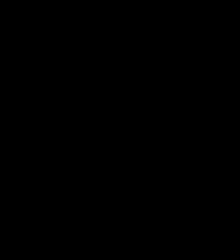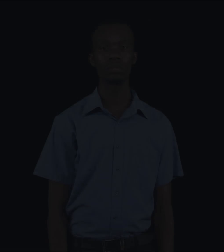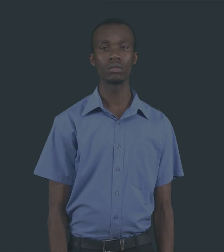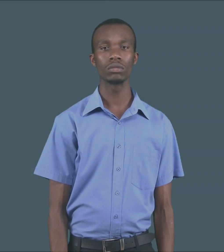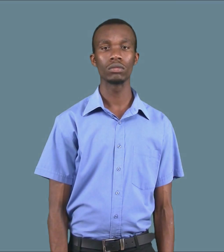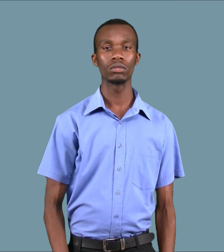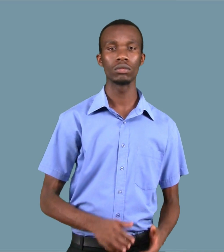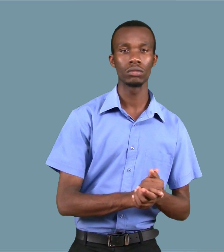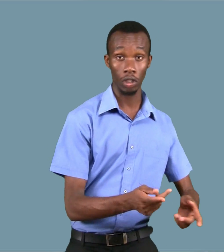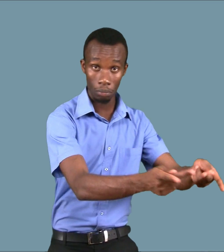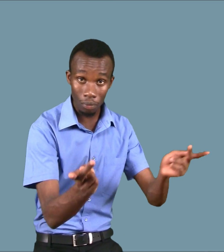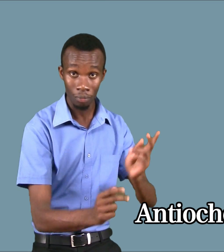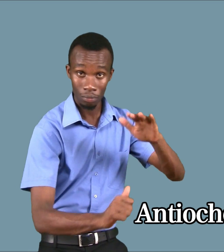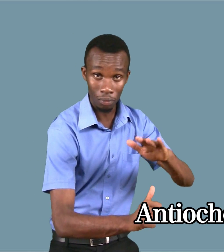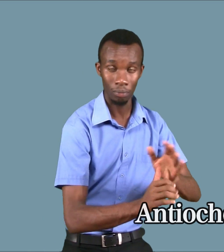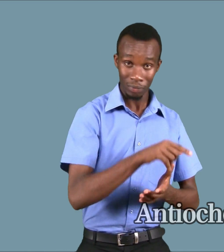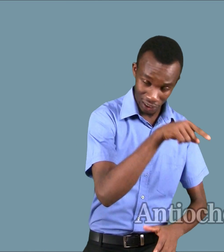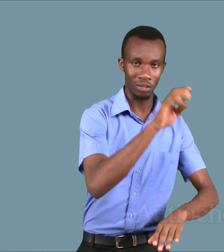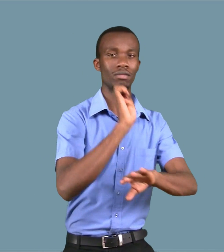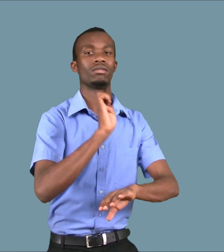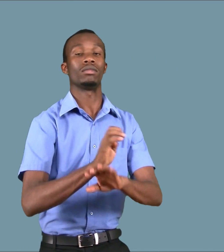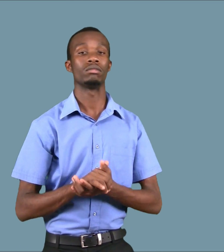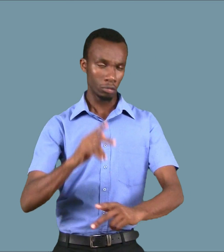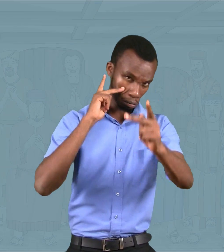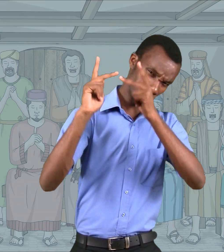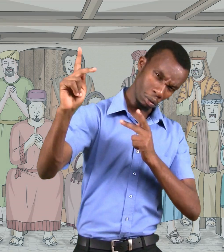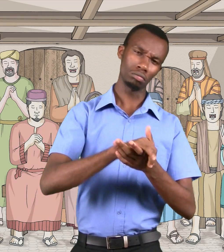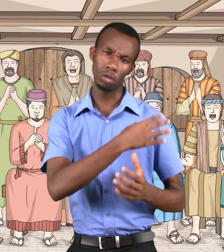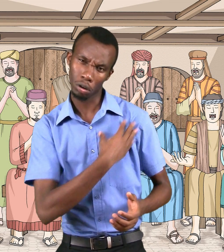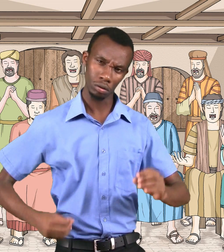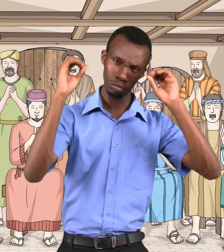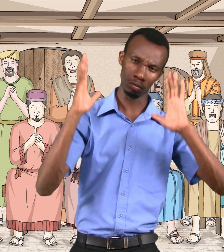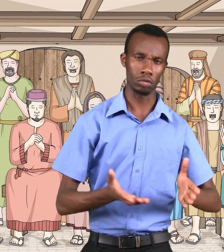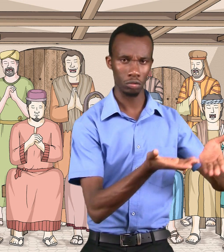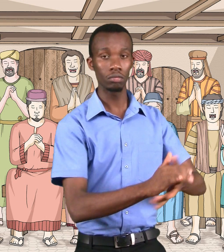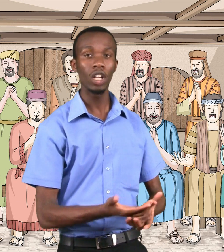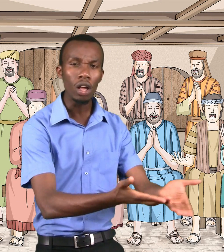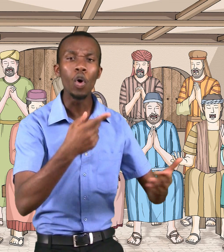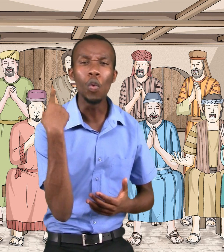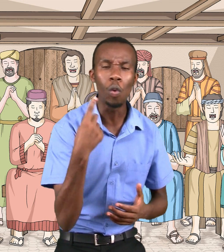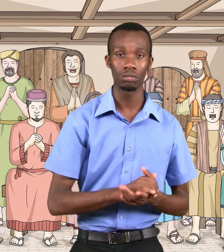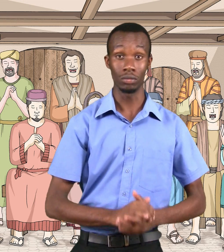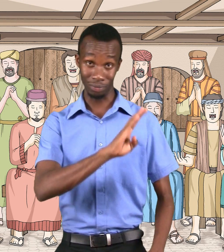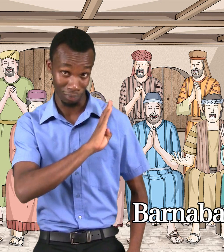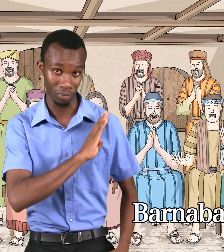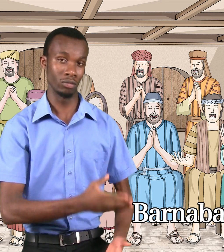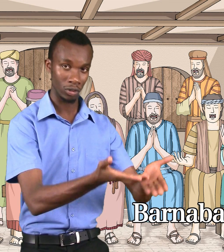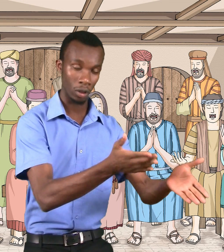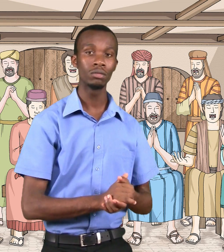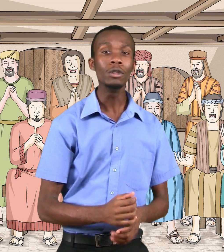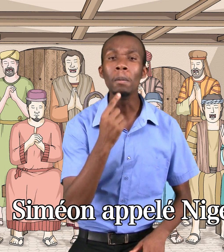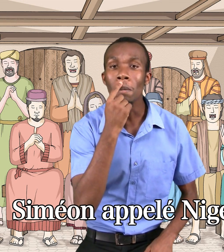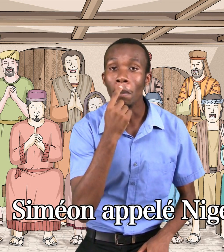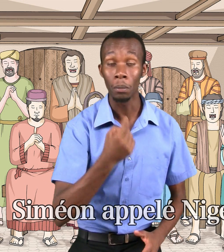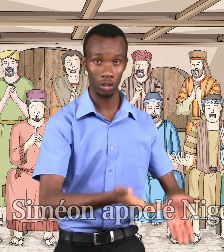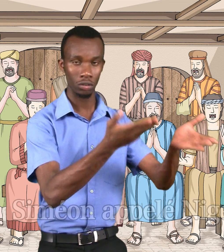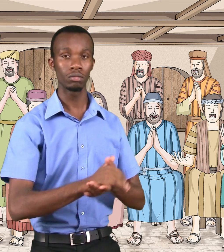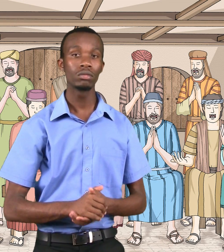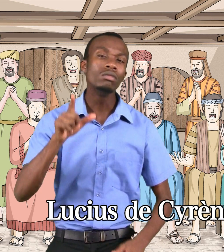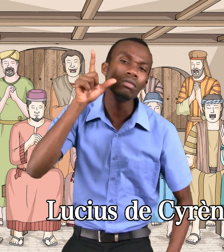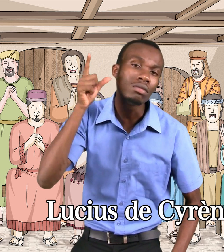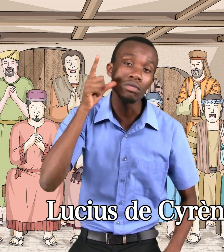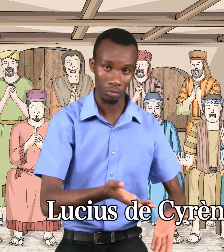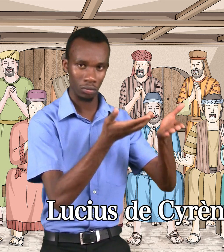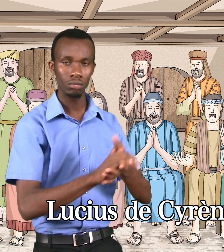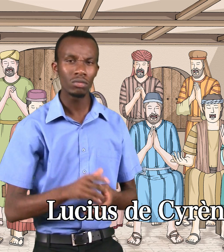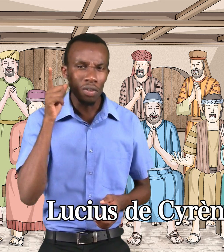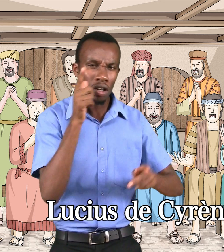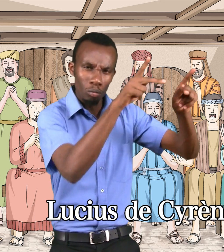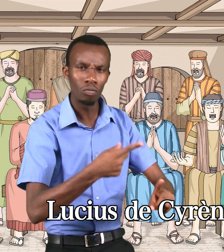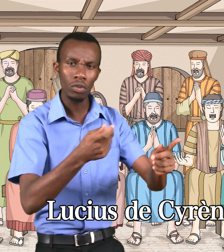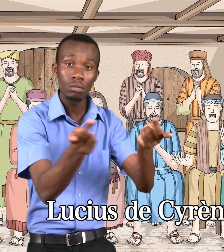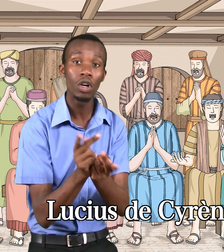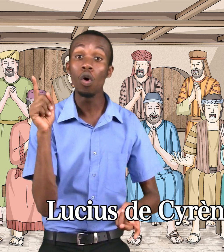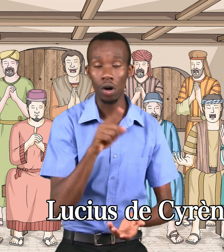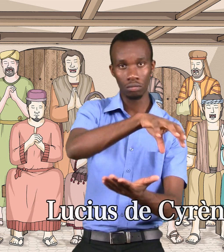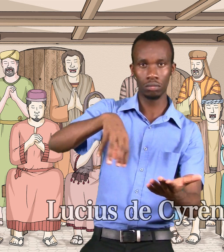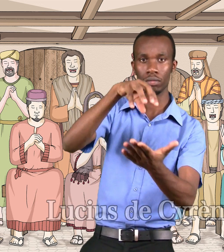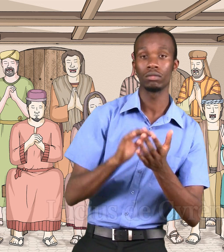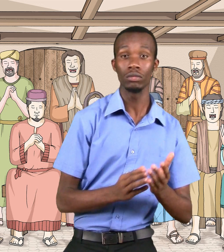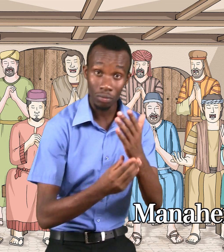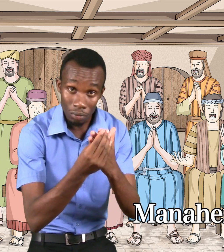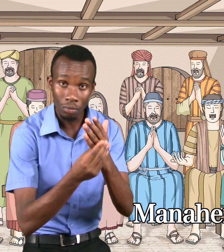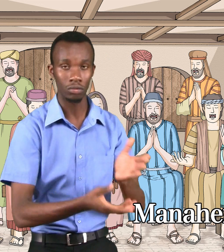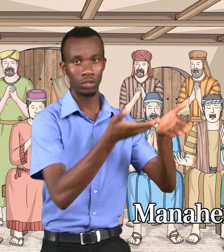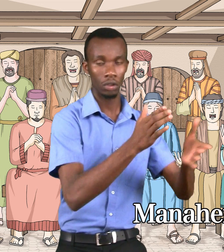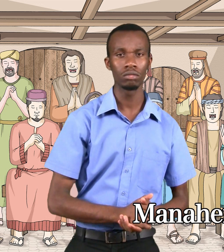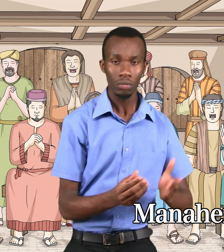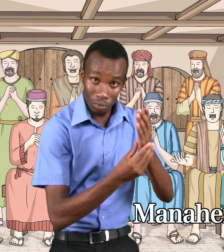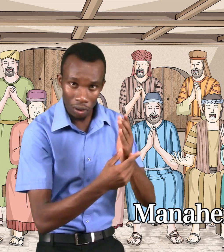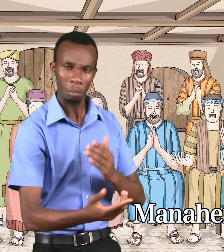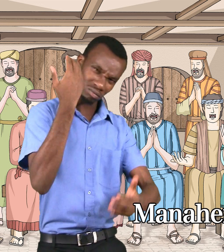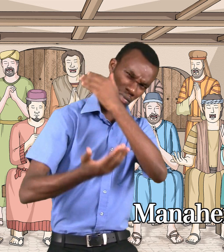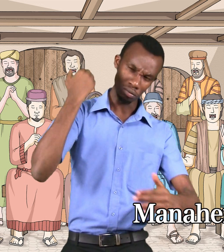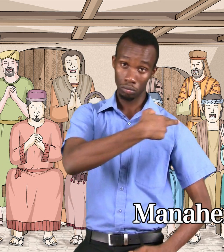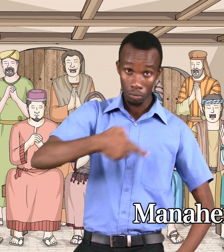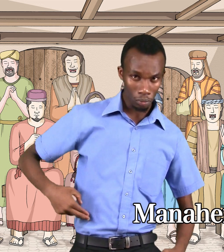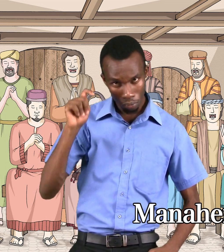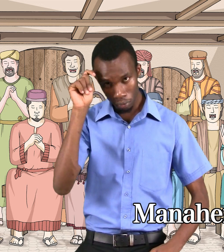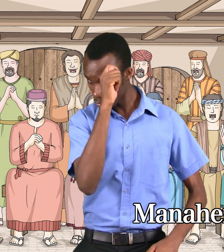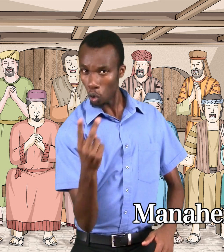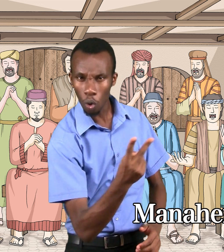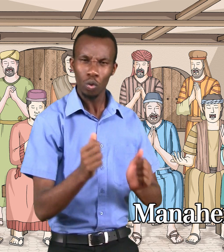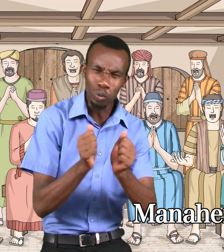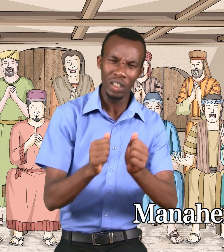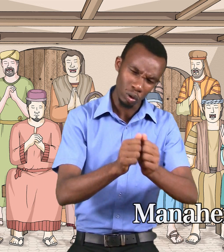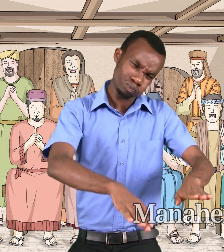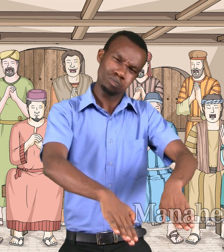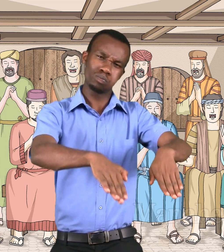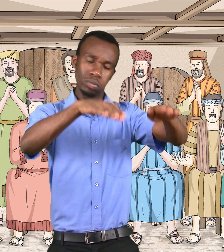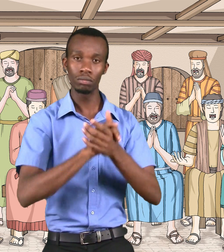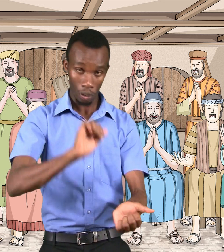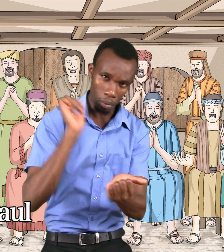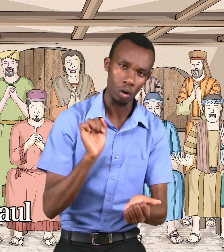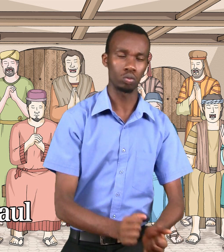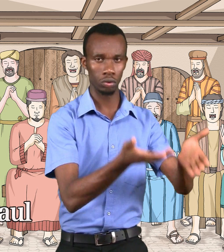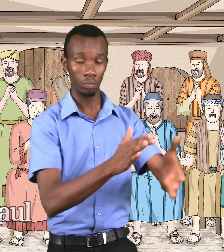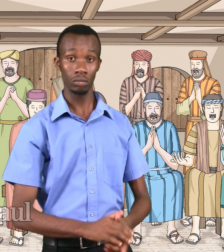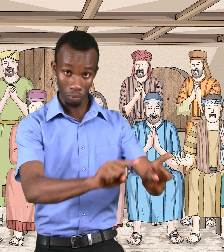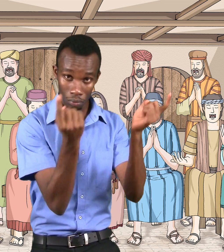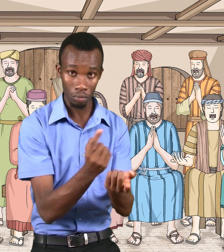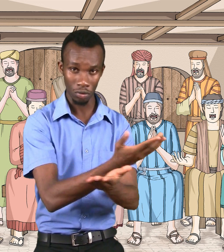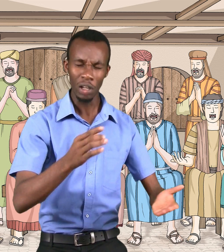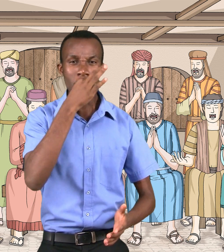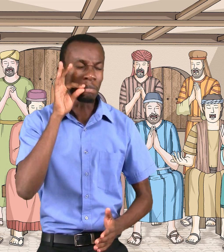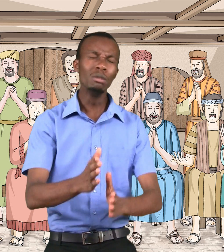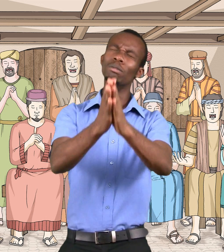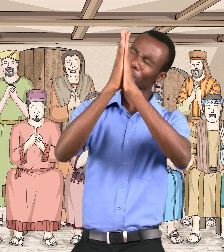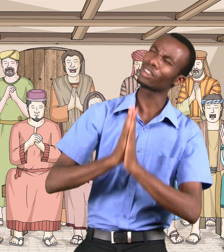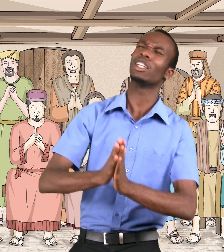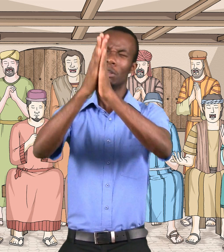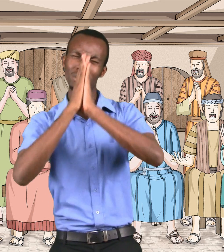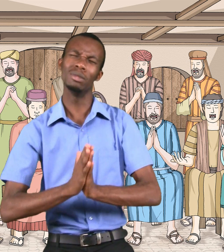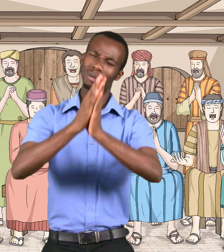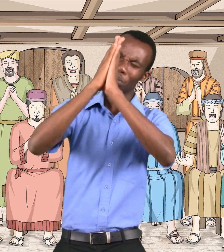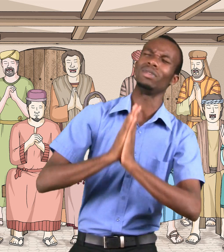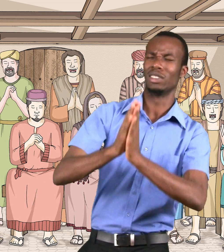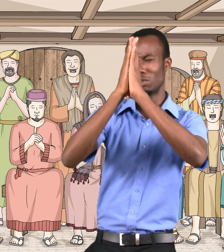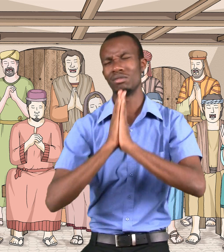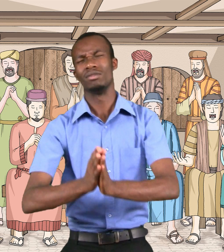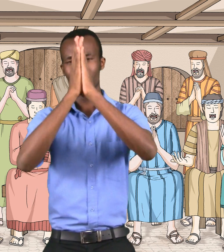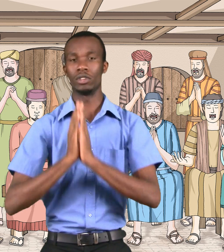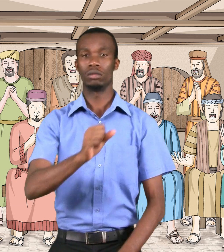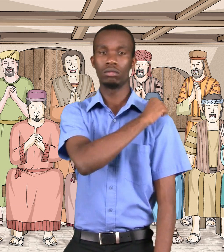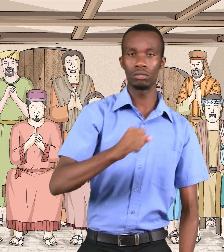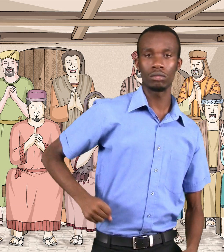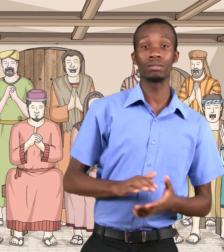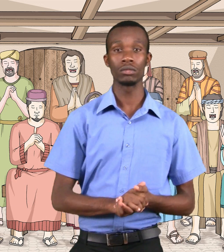Now in the church at Antioch there were prophets and teachers: Barnabas, Simeon called Niger, Lucius of Cyrene, Manaen (who had been brought up with Herod the tetrarch), and Saul.